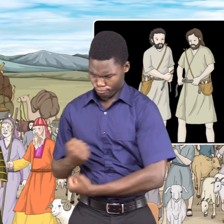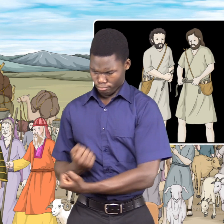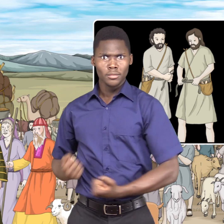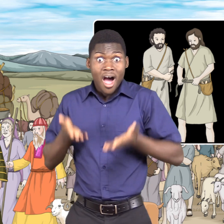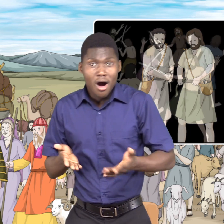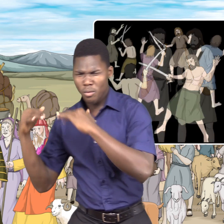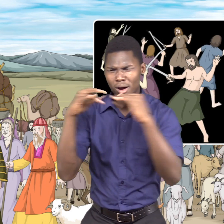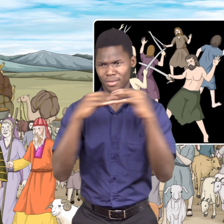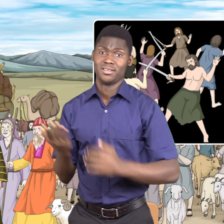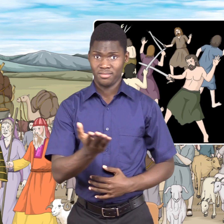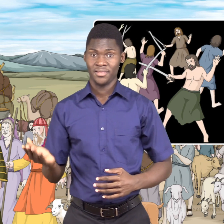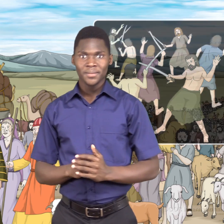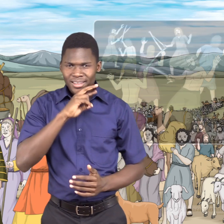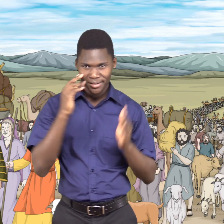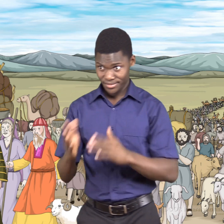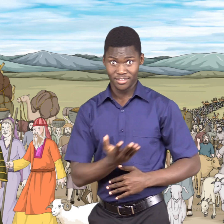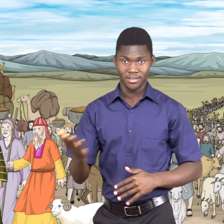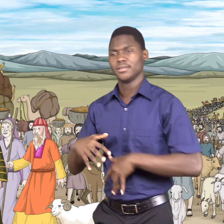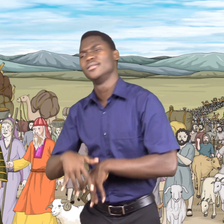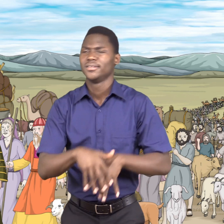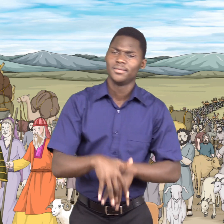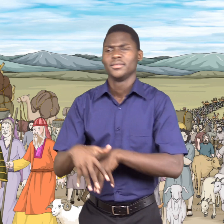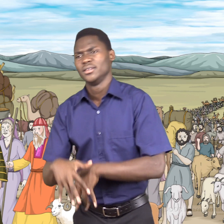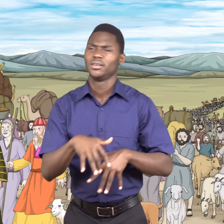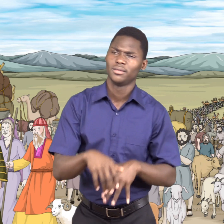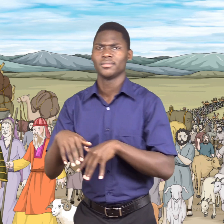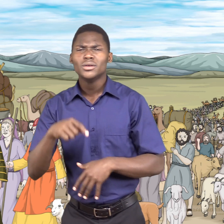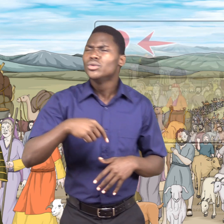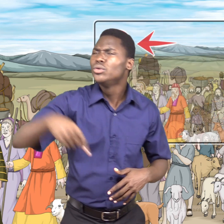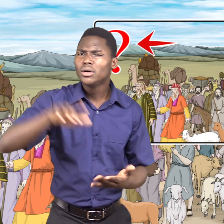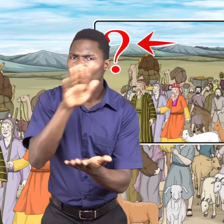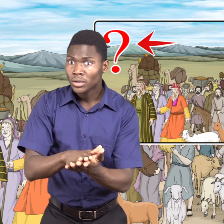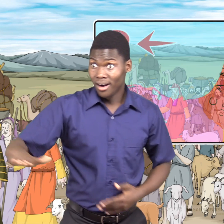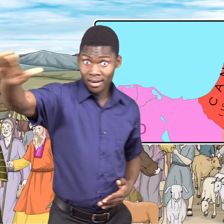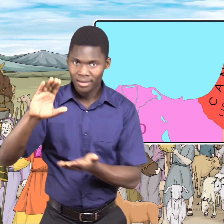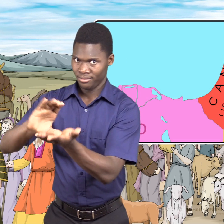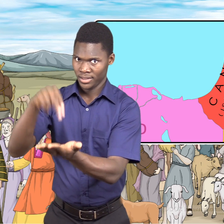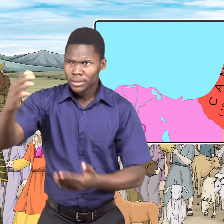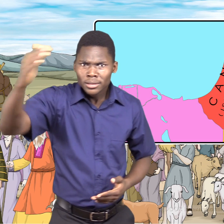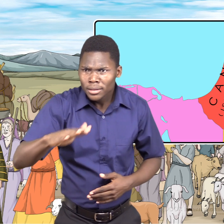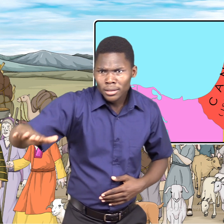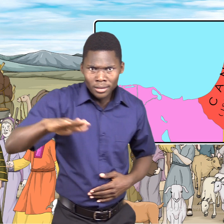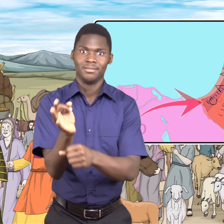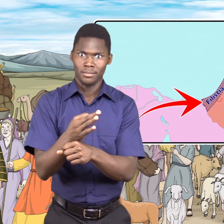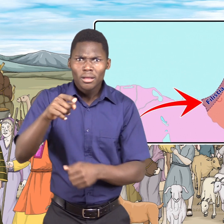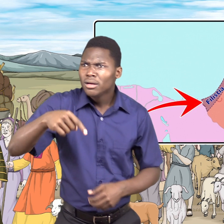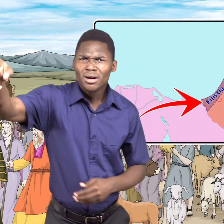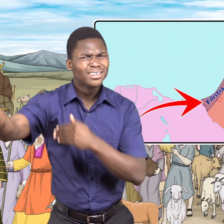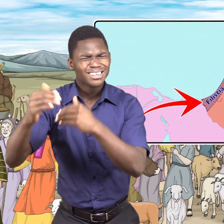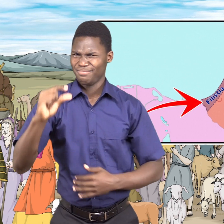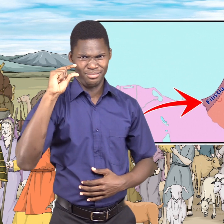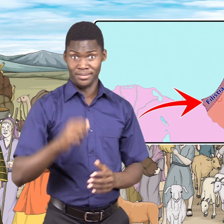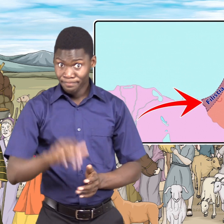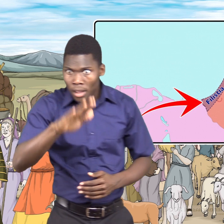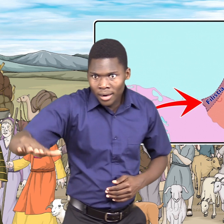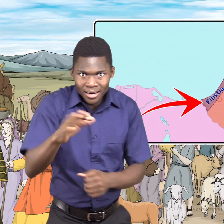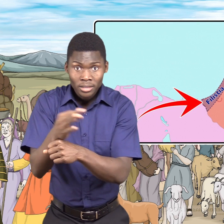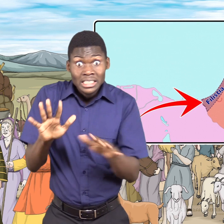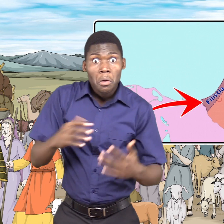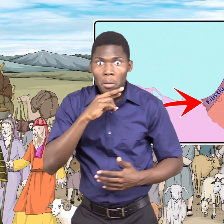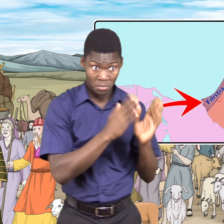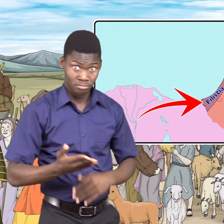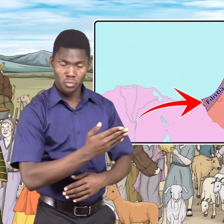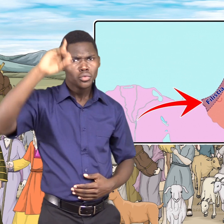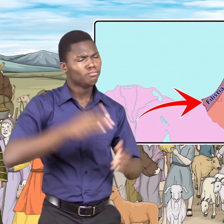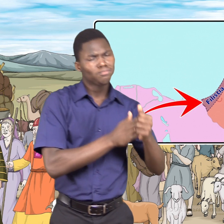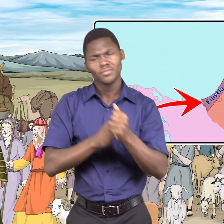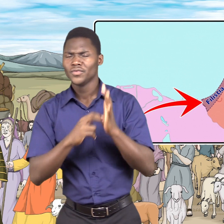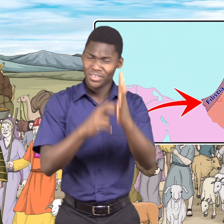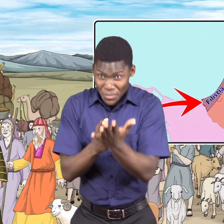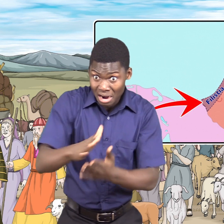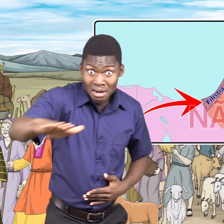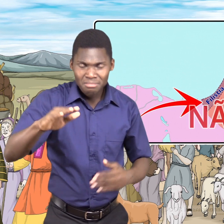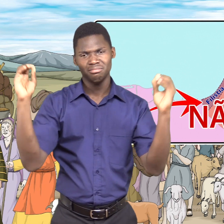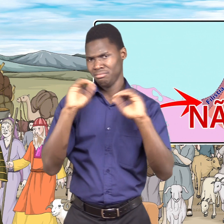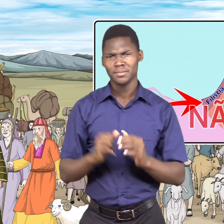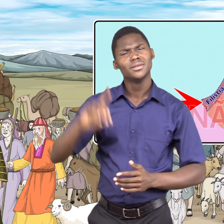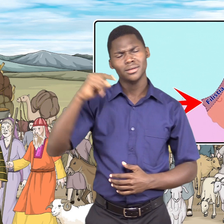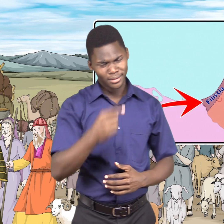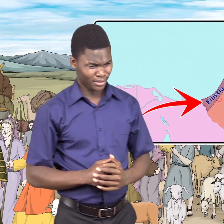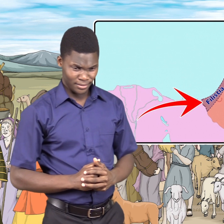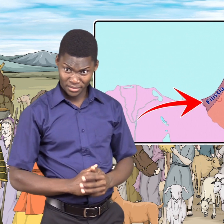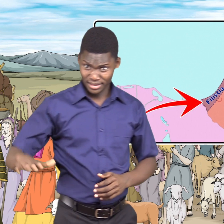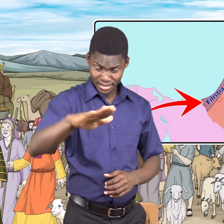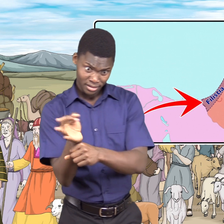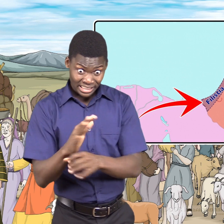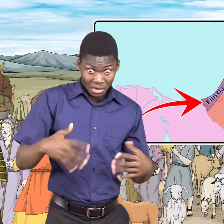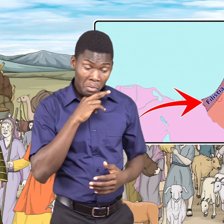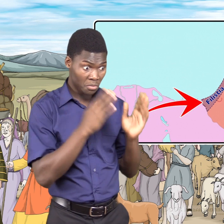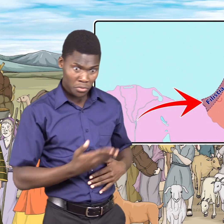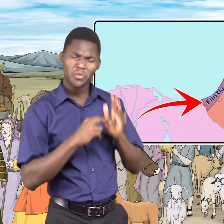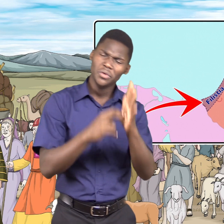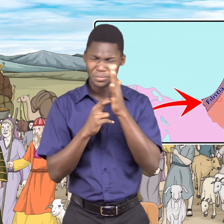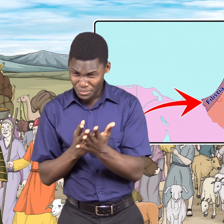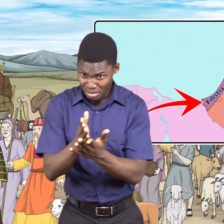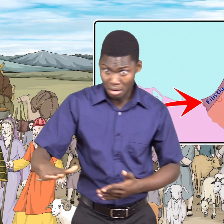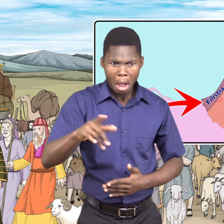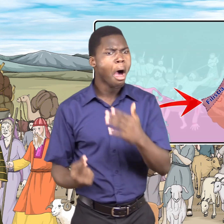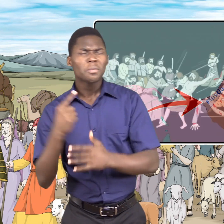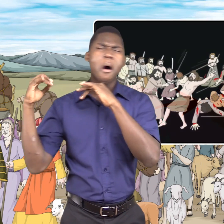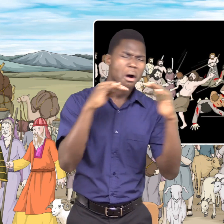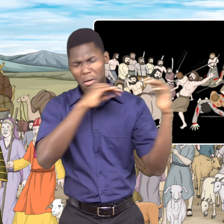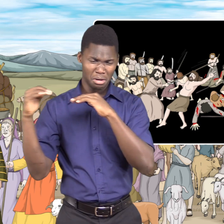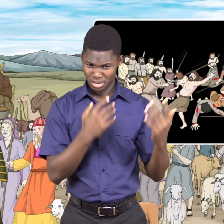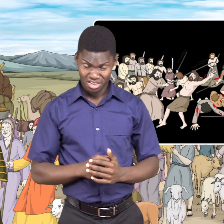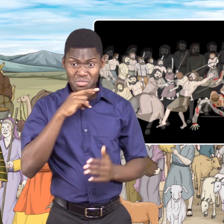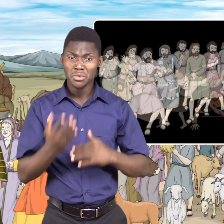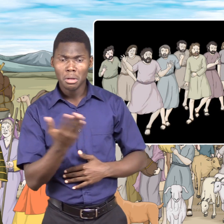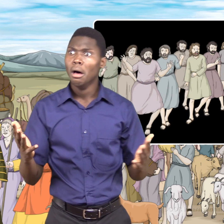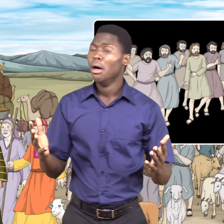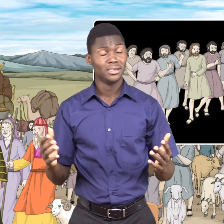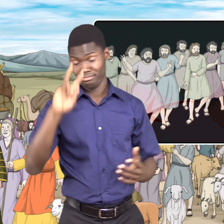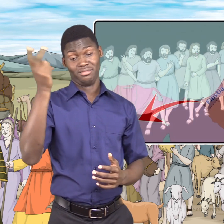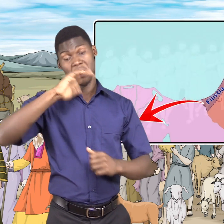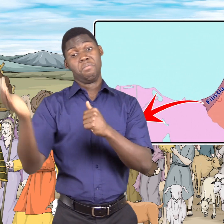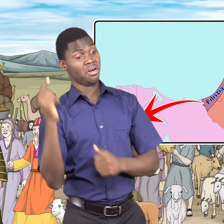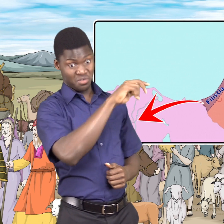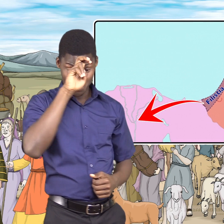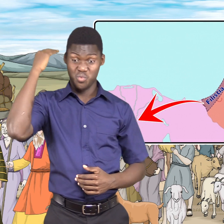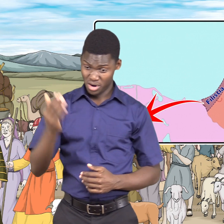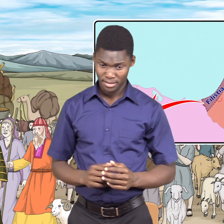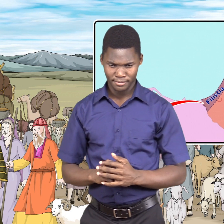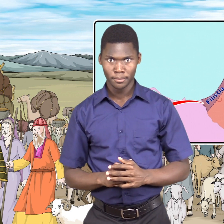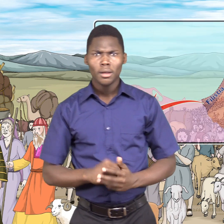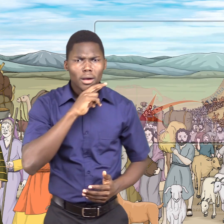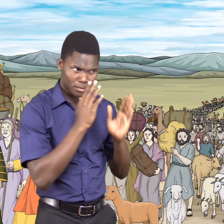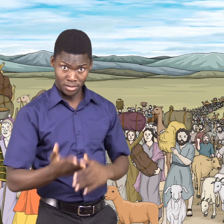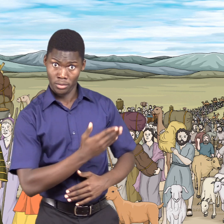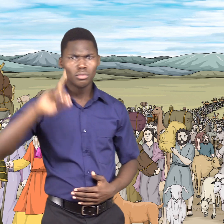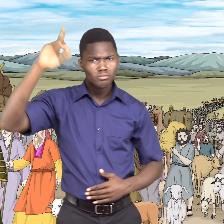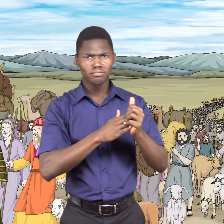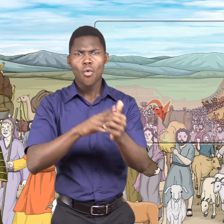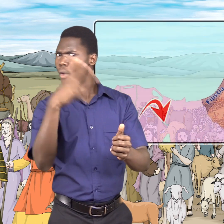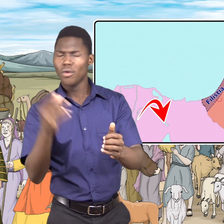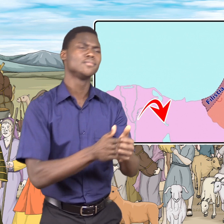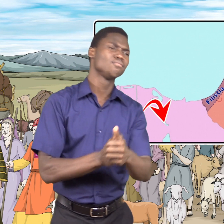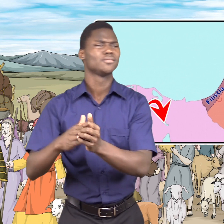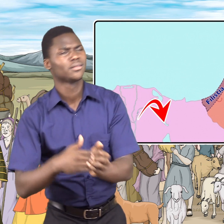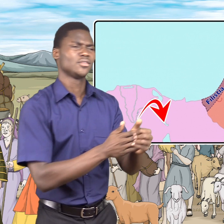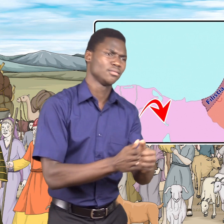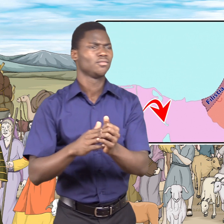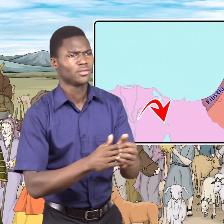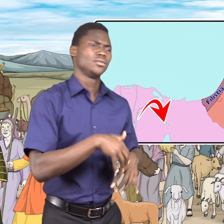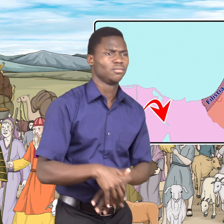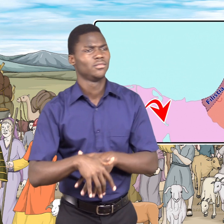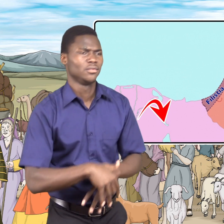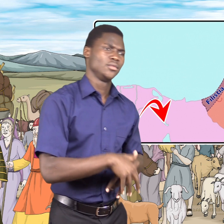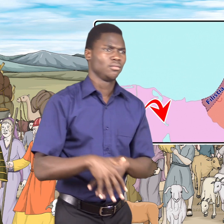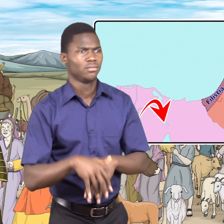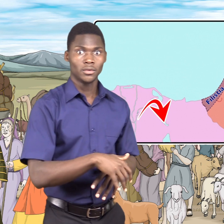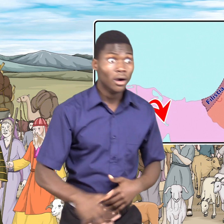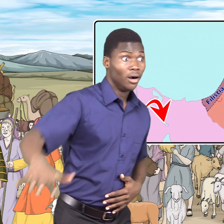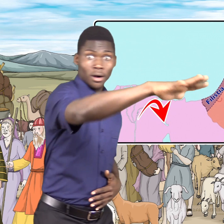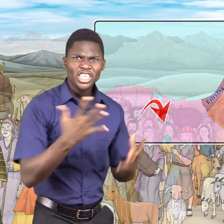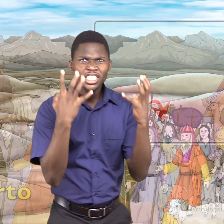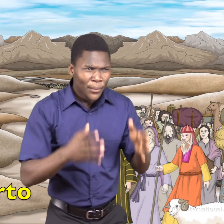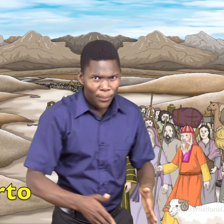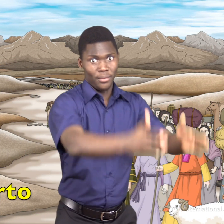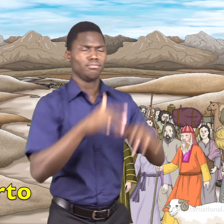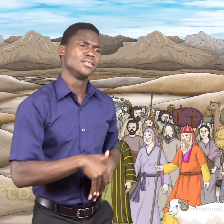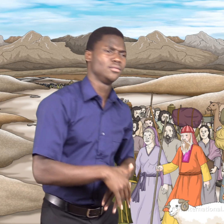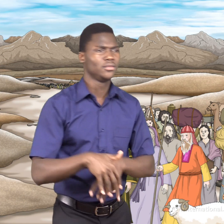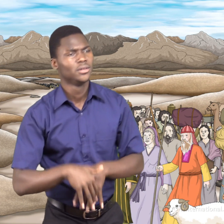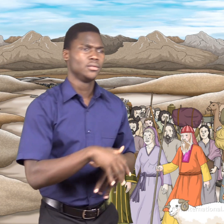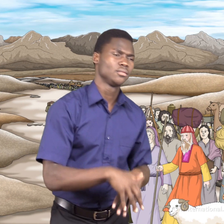Moses took the bones of Joseph with him because Joseph had made the sons of Israel swear a solemn oath when he said, “God will surely attend to you, and then you must carry my bones with you from this place.”